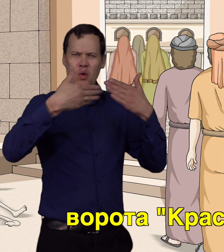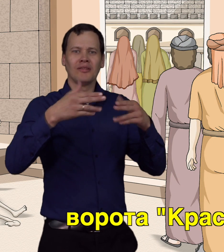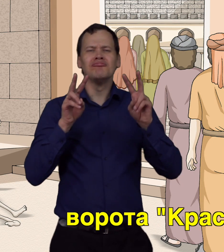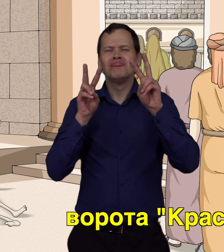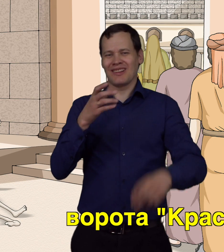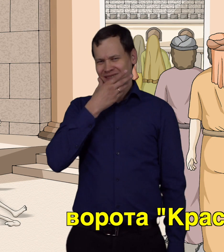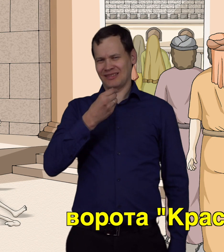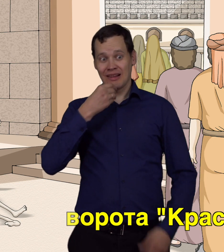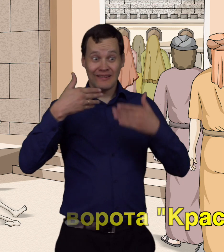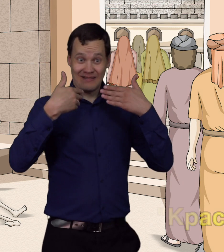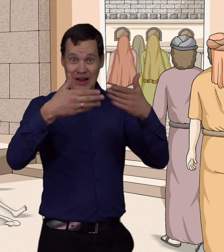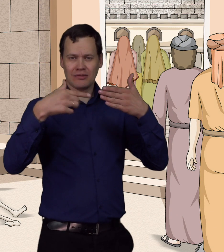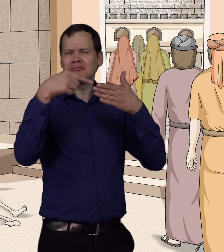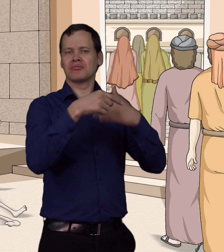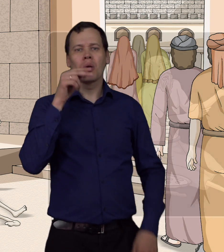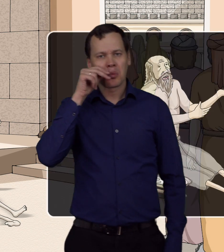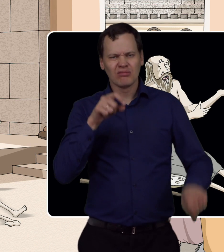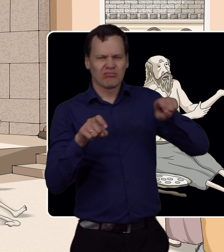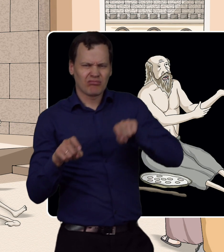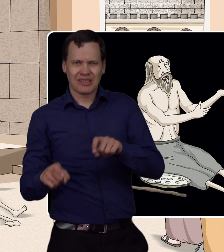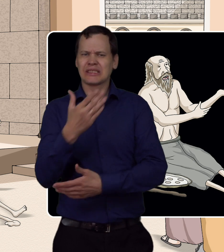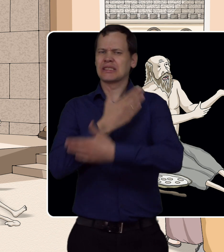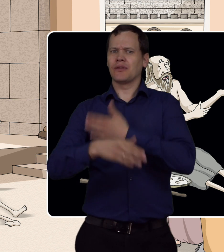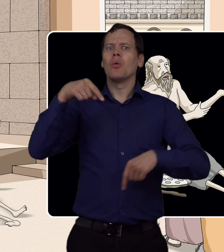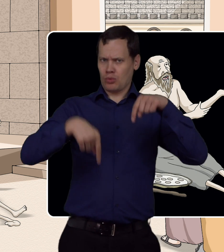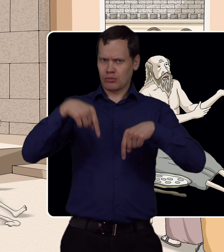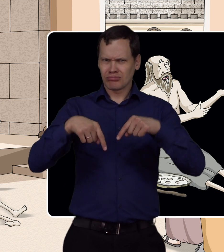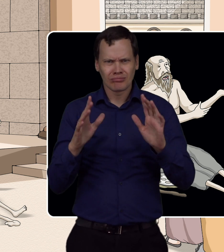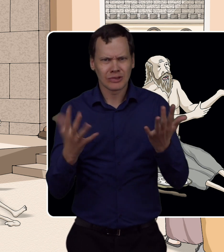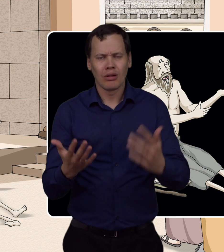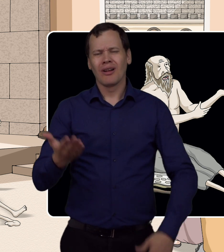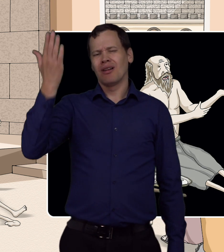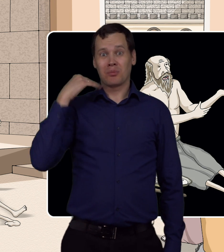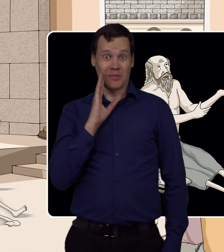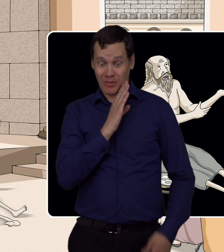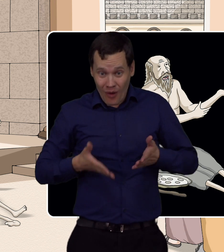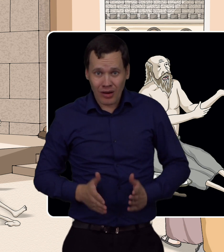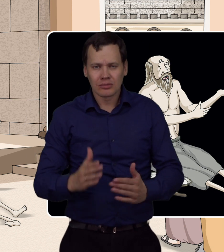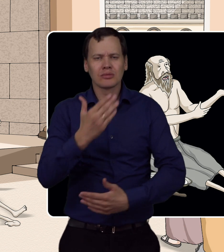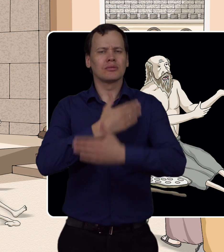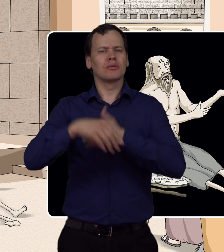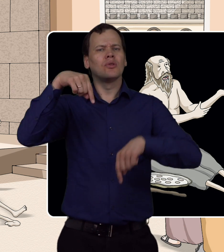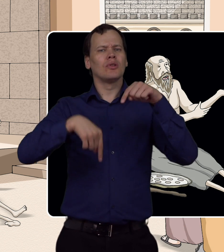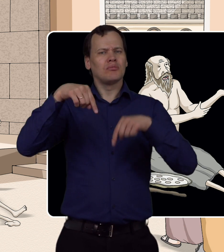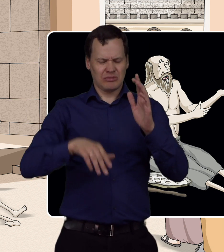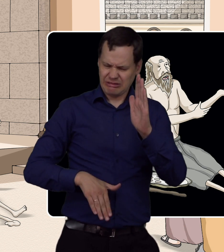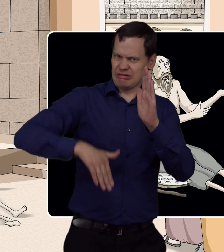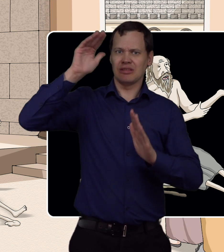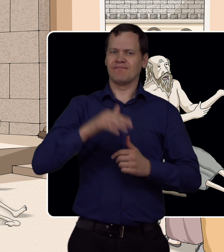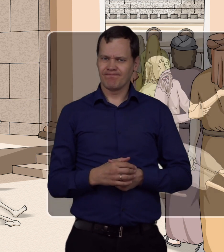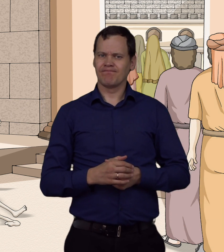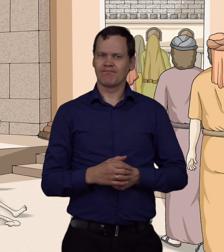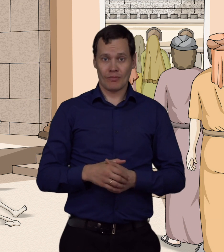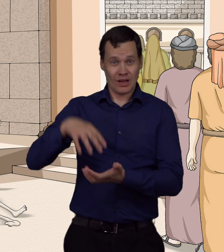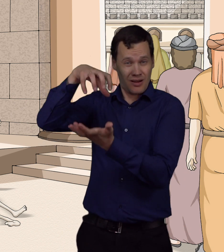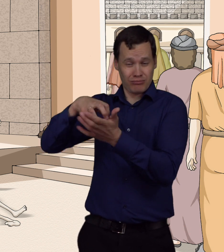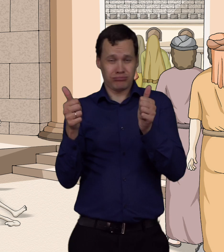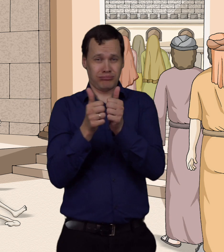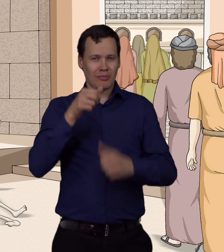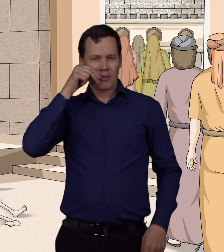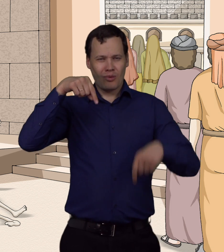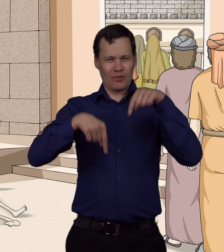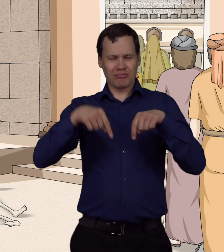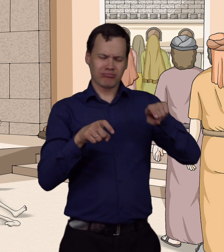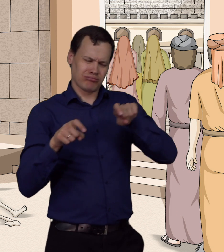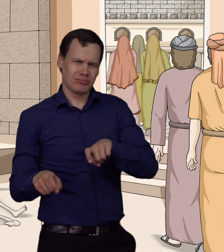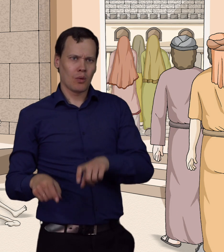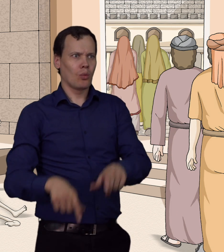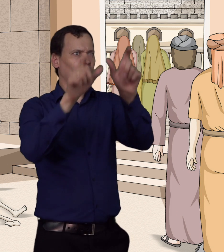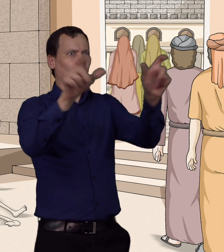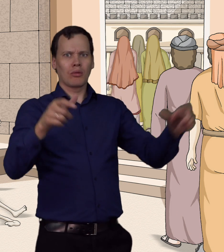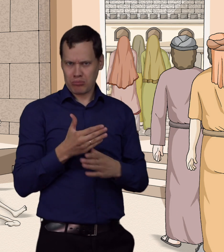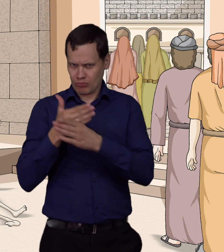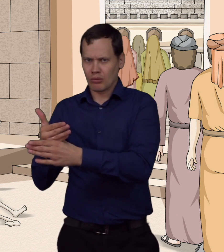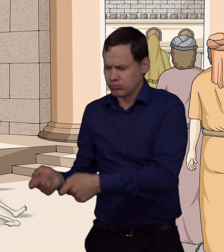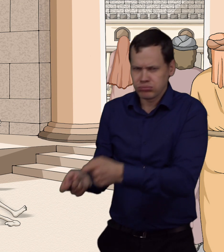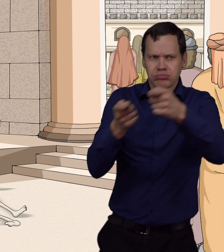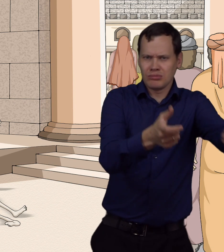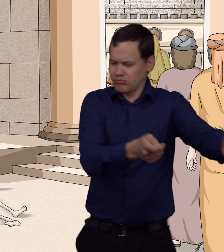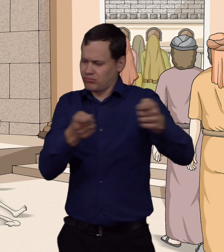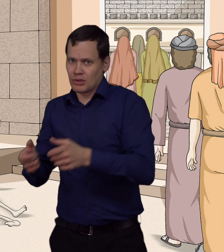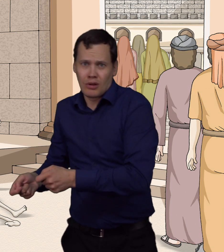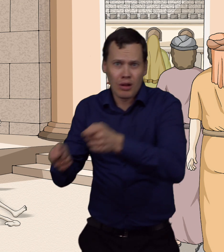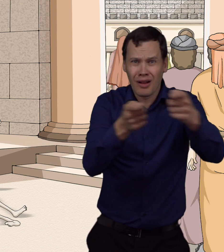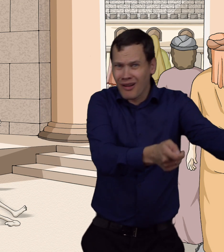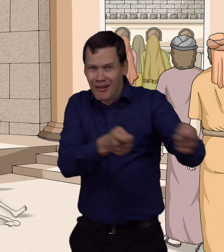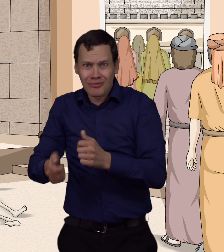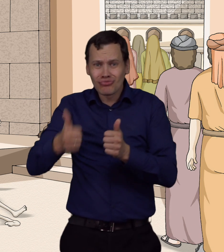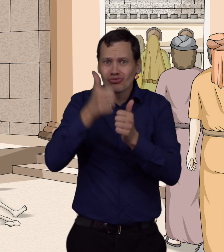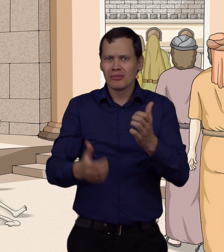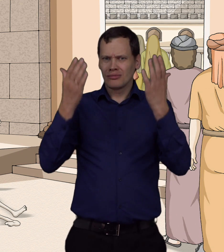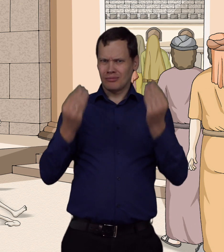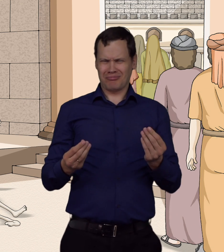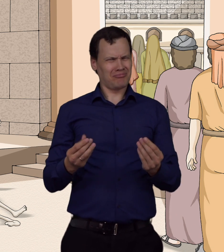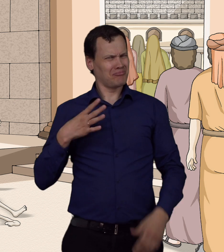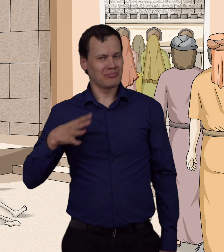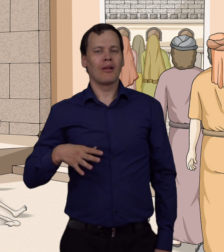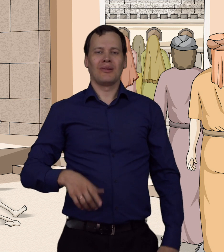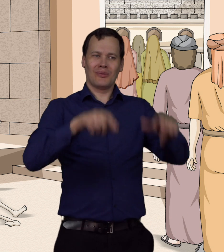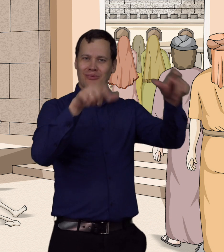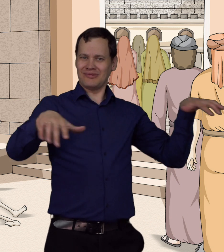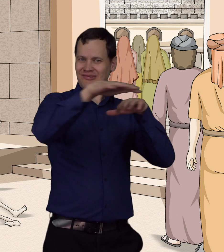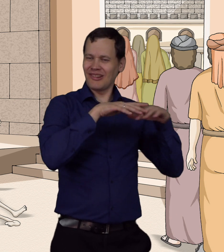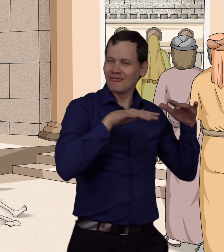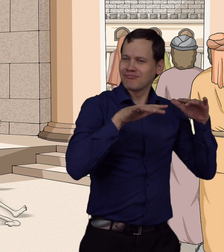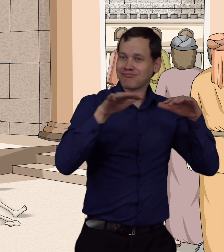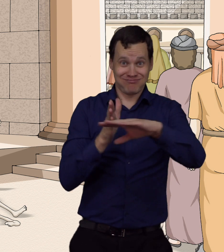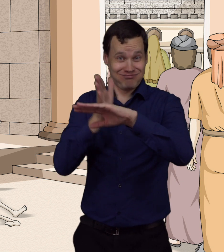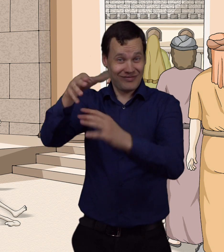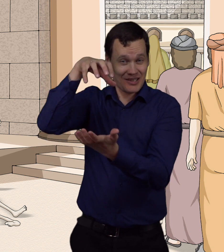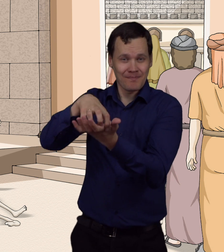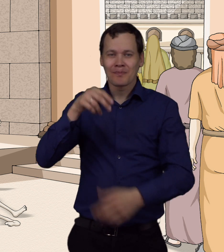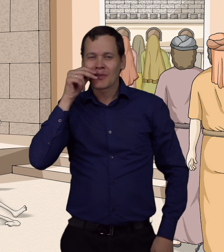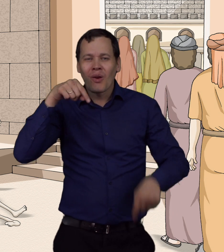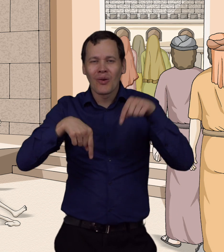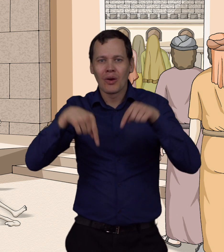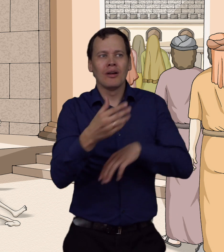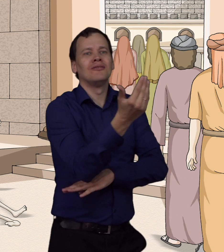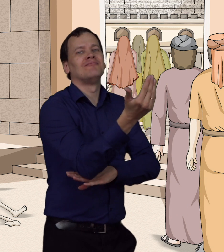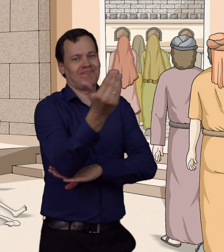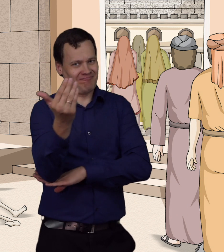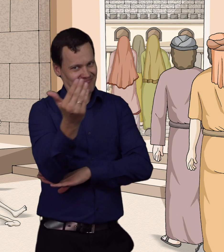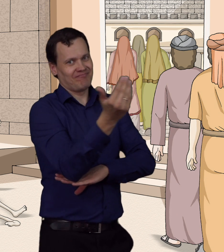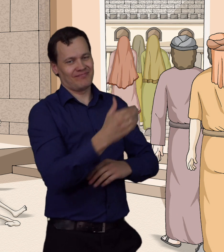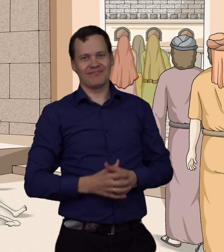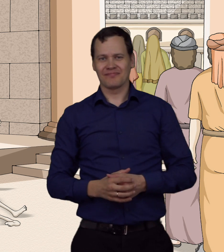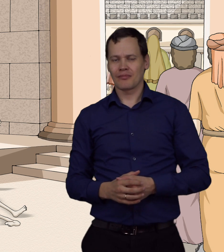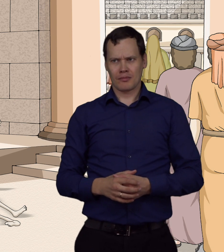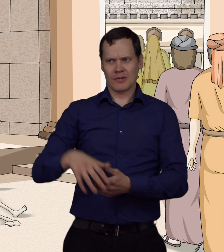And a man who was lame from birth was being carried to the temple gate called Beautiful, where he was put every day to beg from those entering the temple courts.